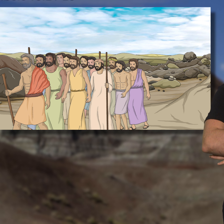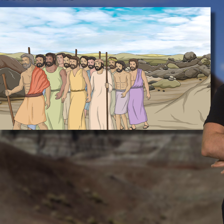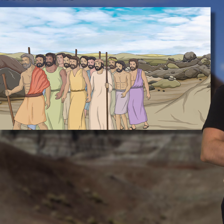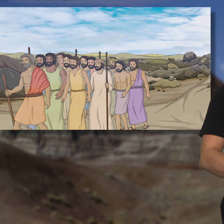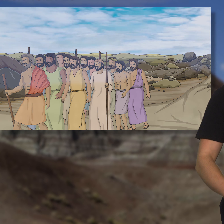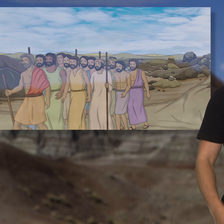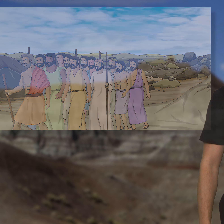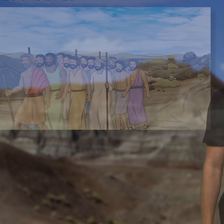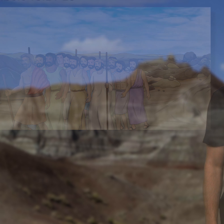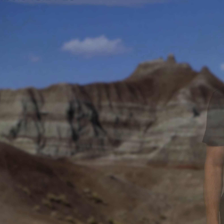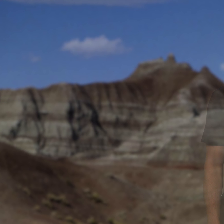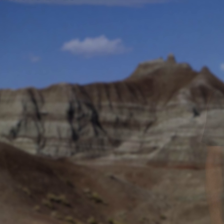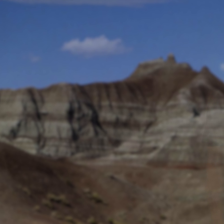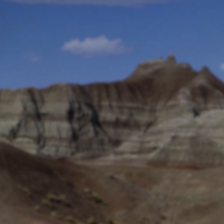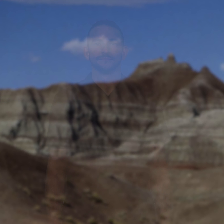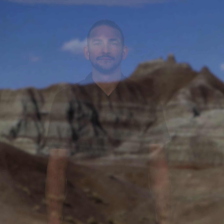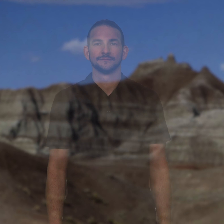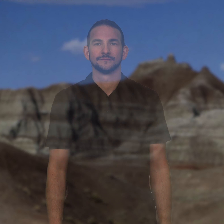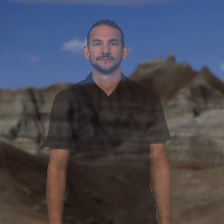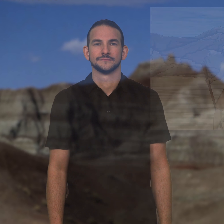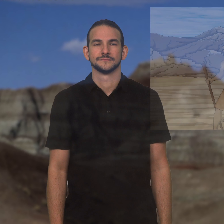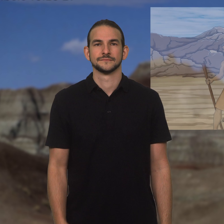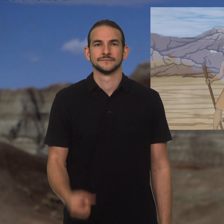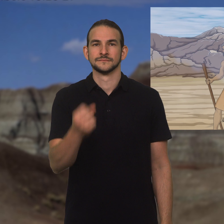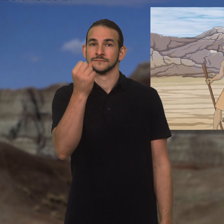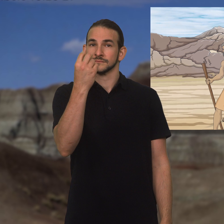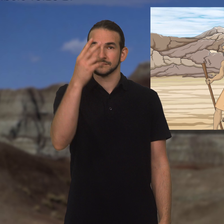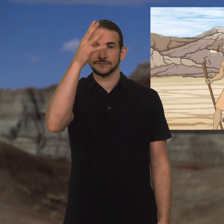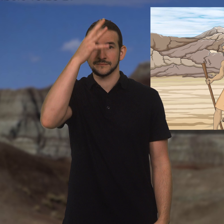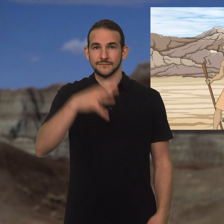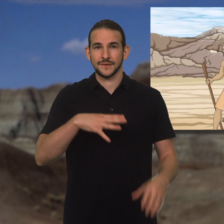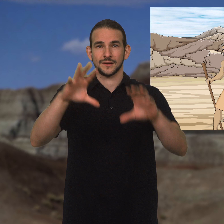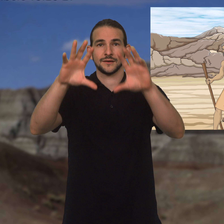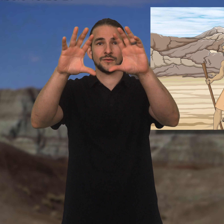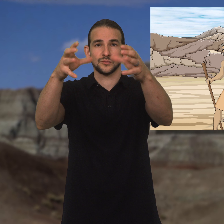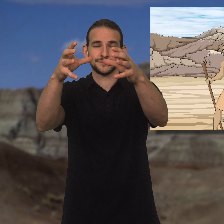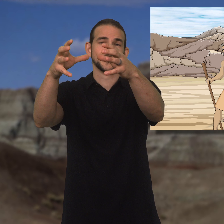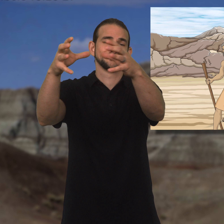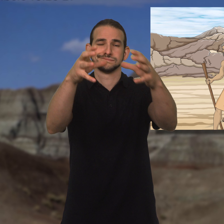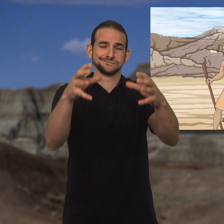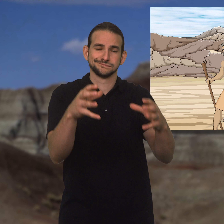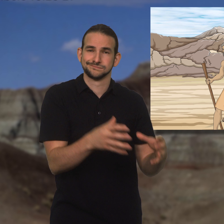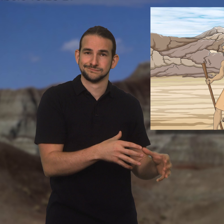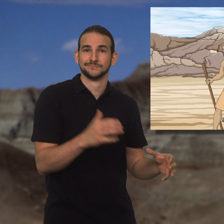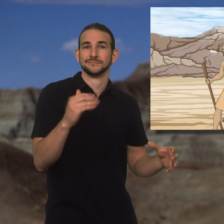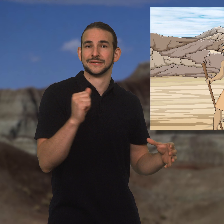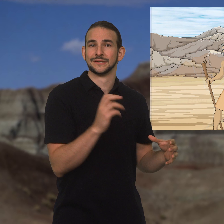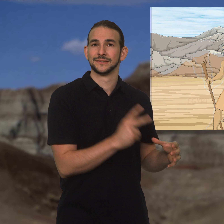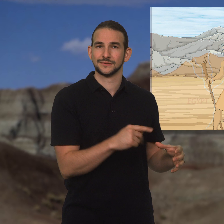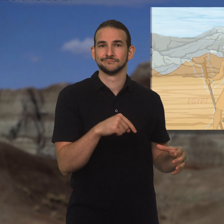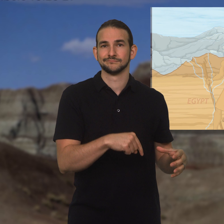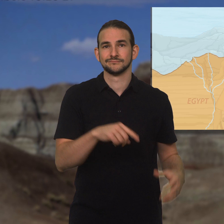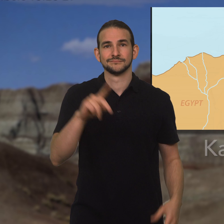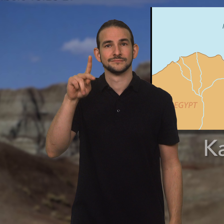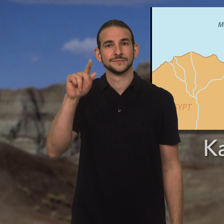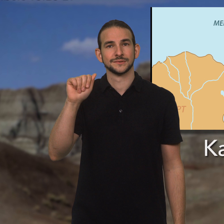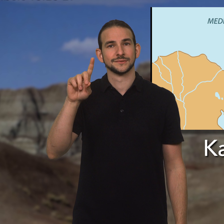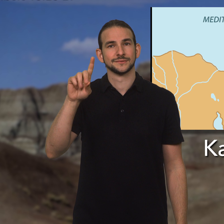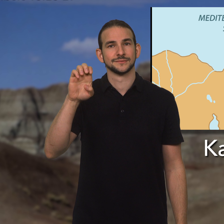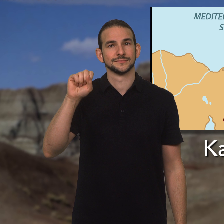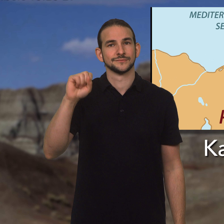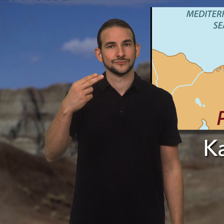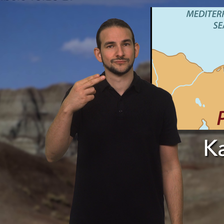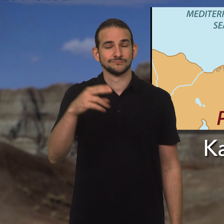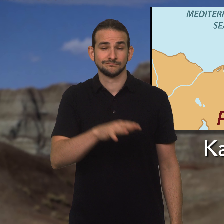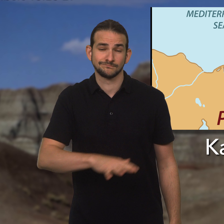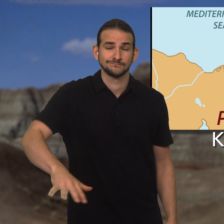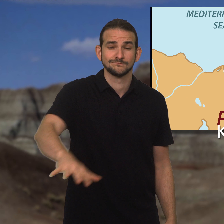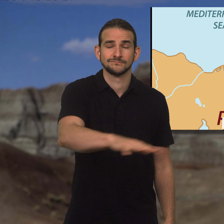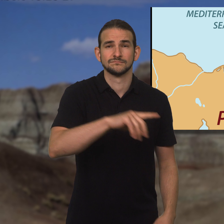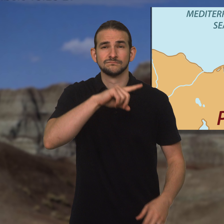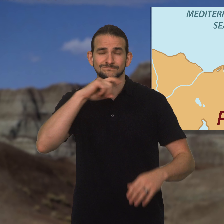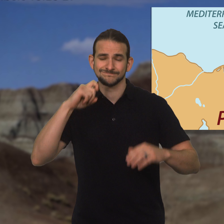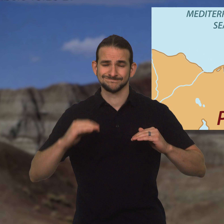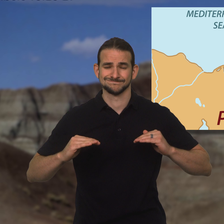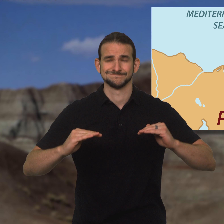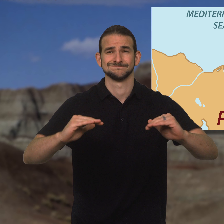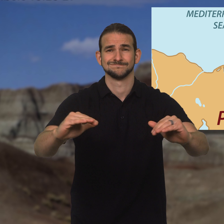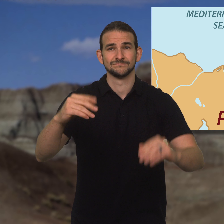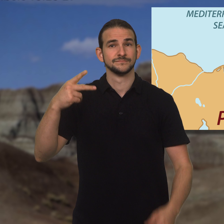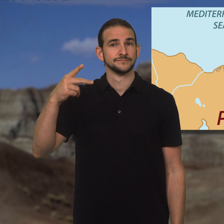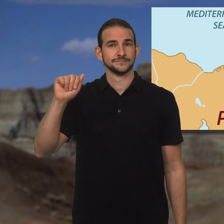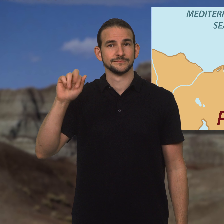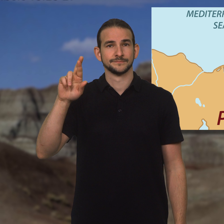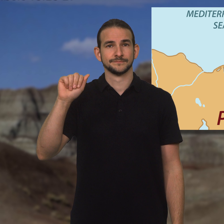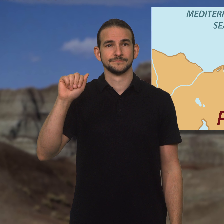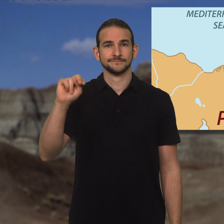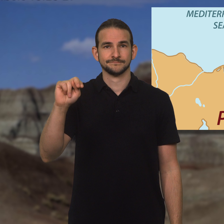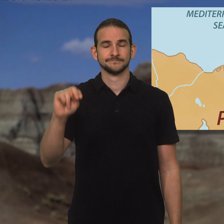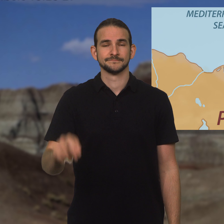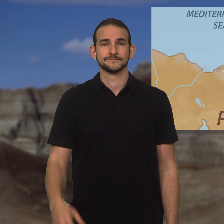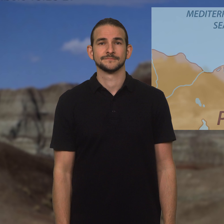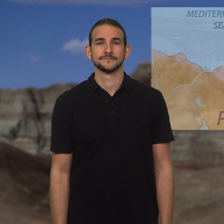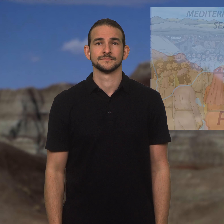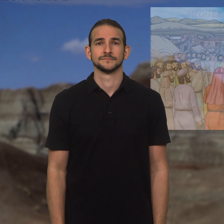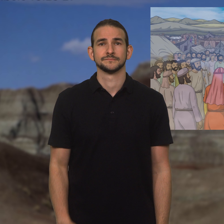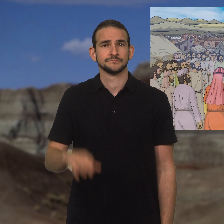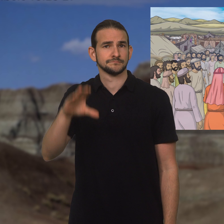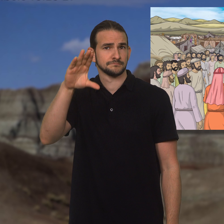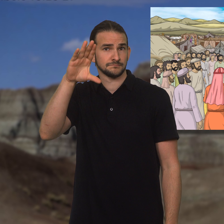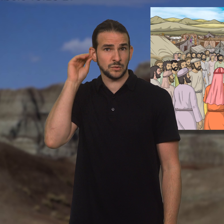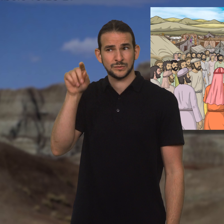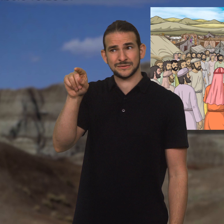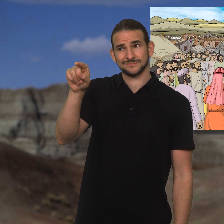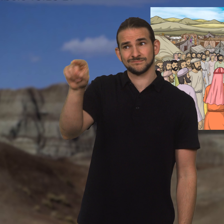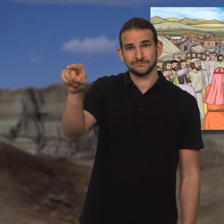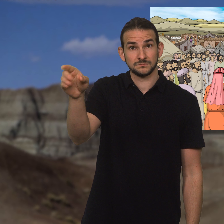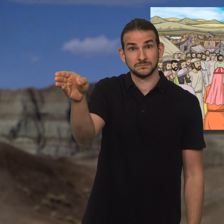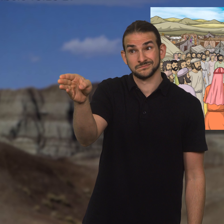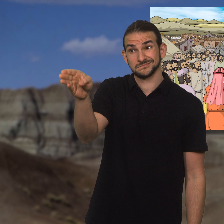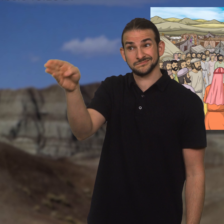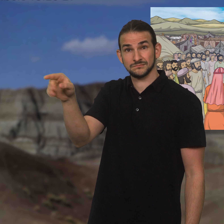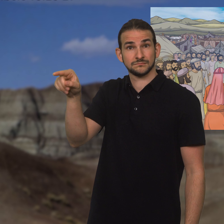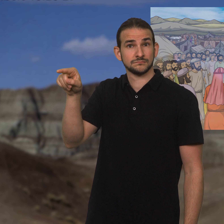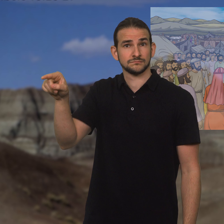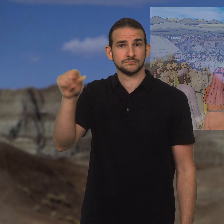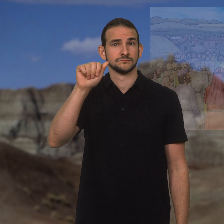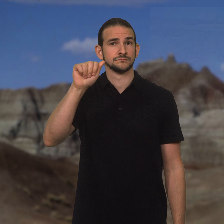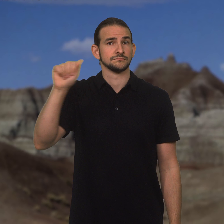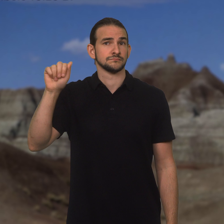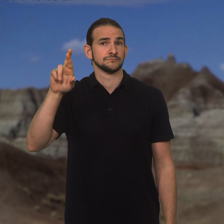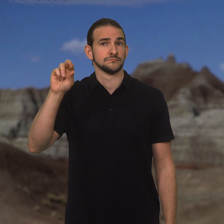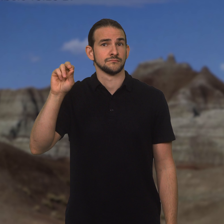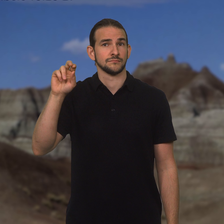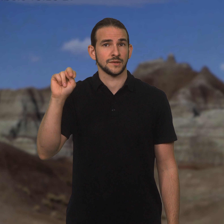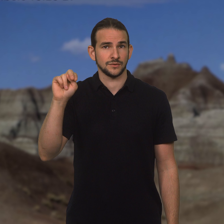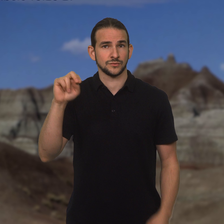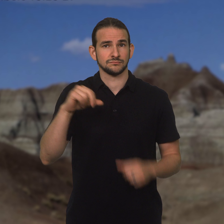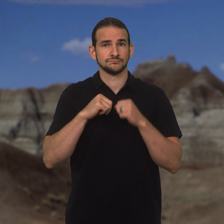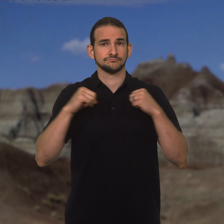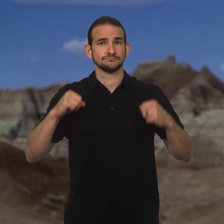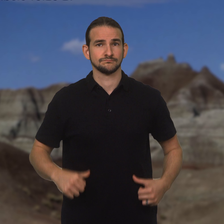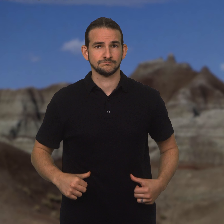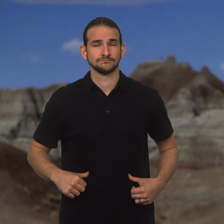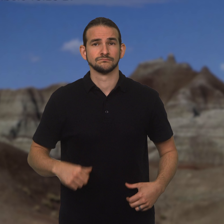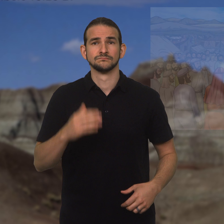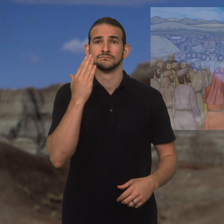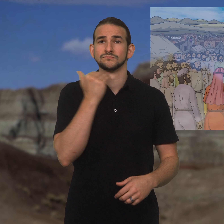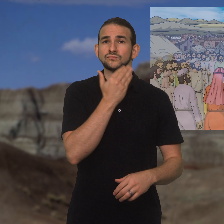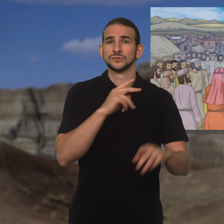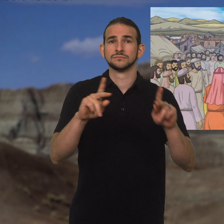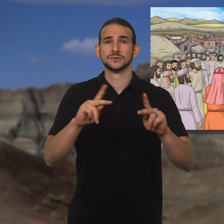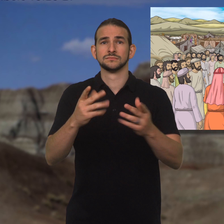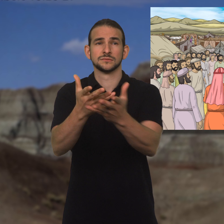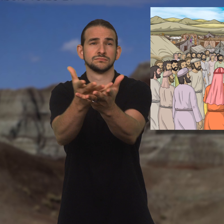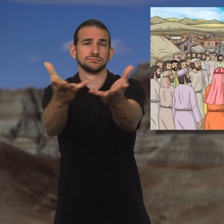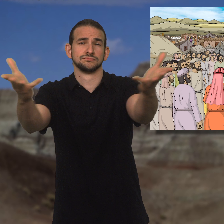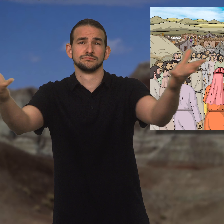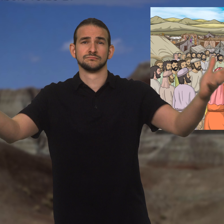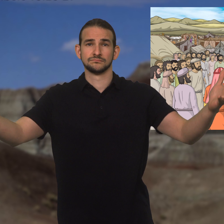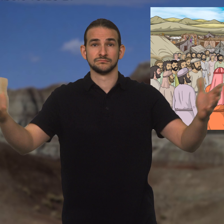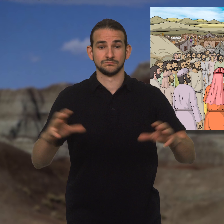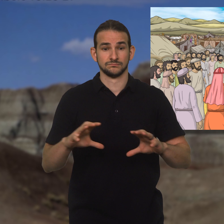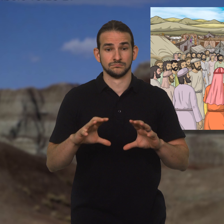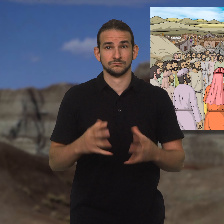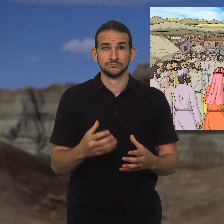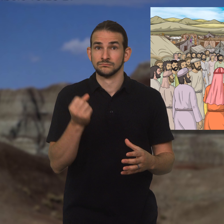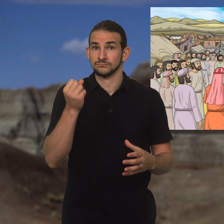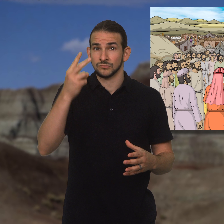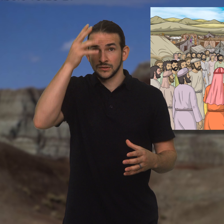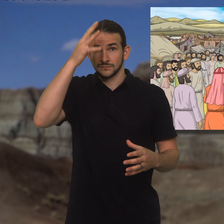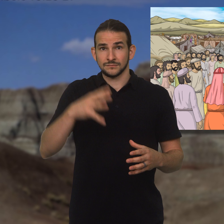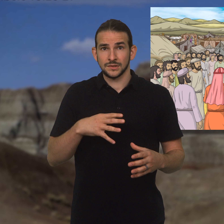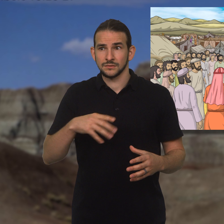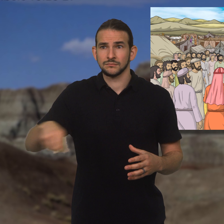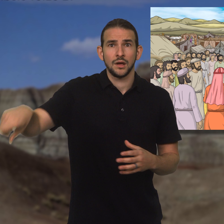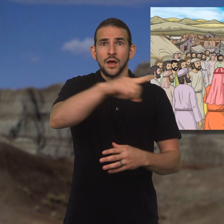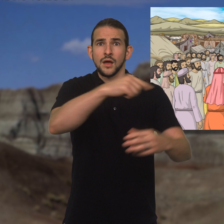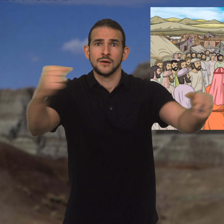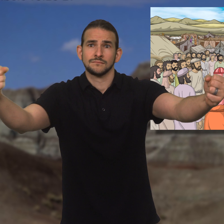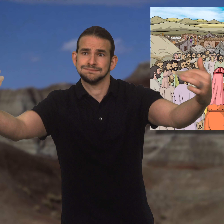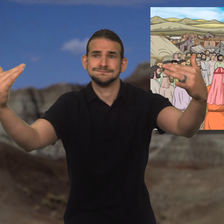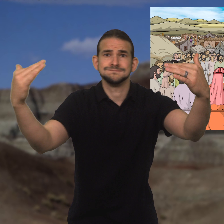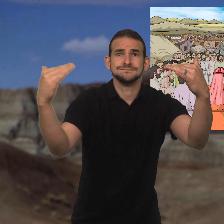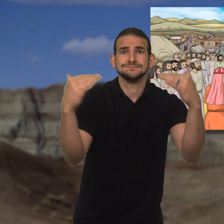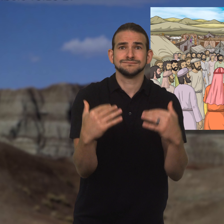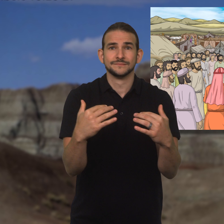and they went back to Moses, Aaron, and the whole congregation of Israel in the Wilderness of Paran at Kadesh.